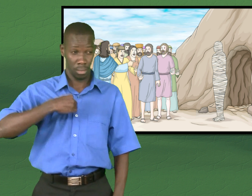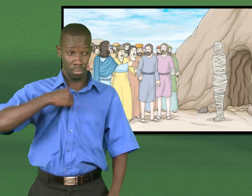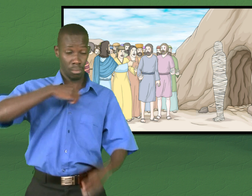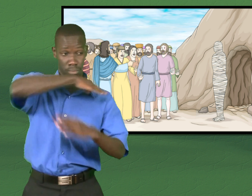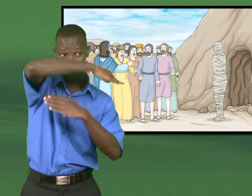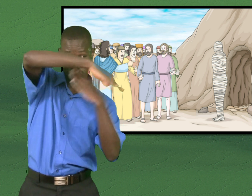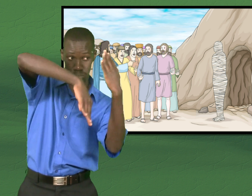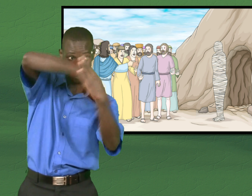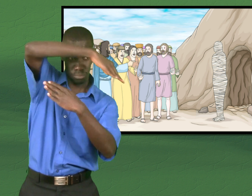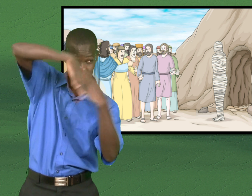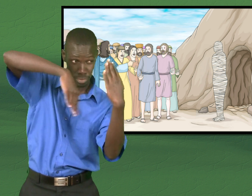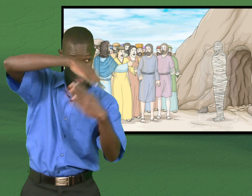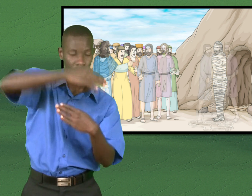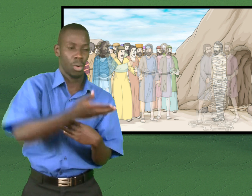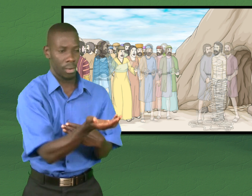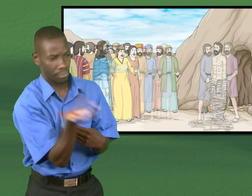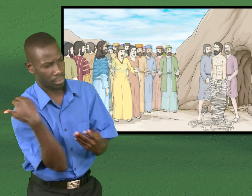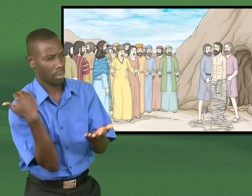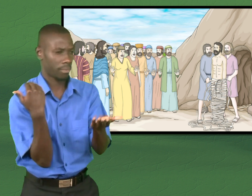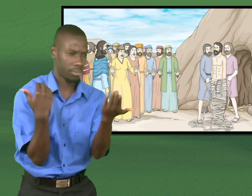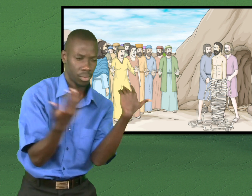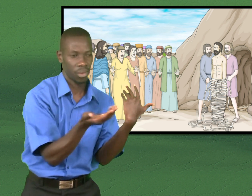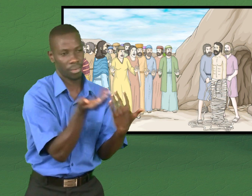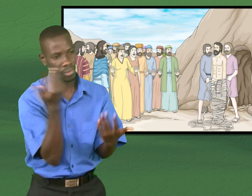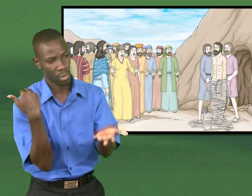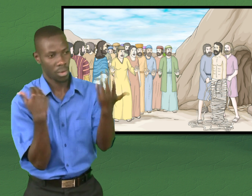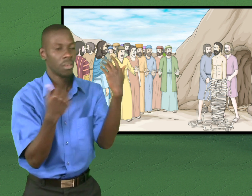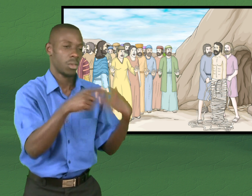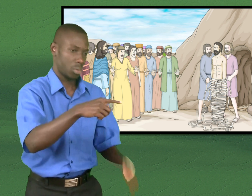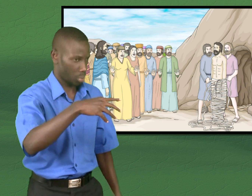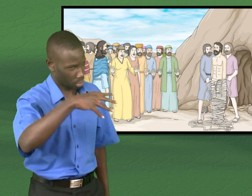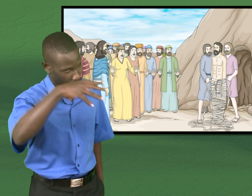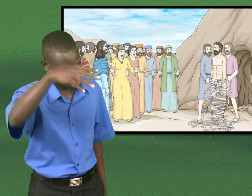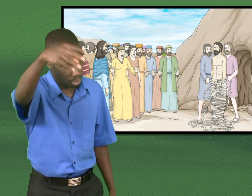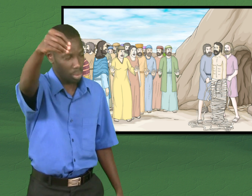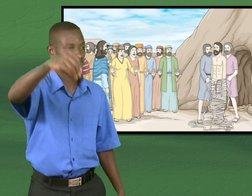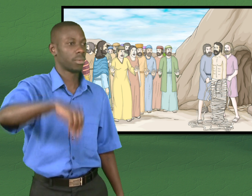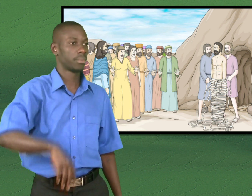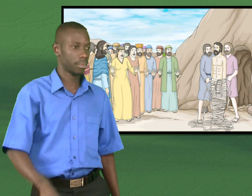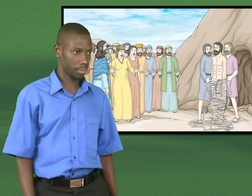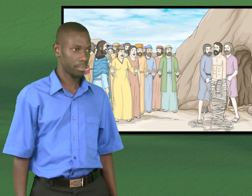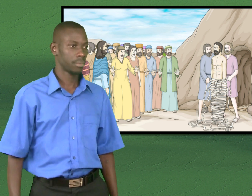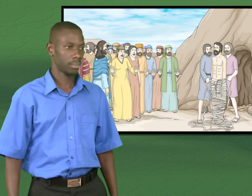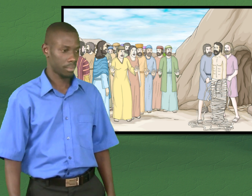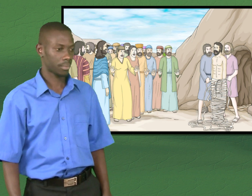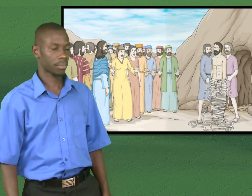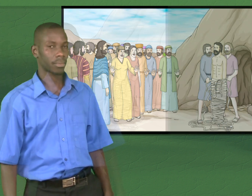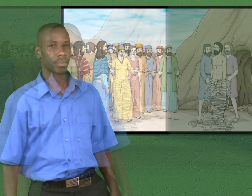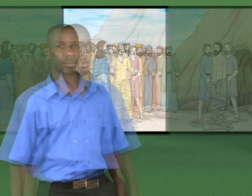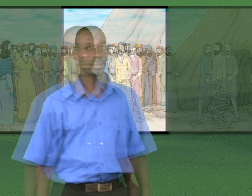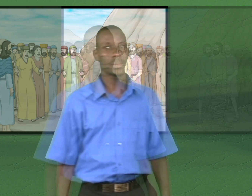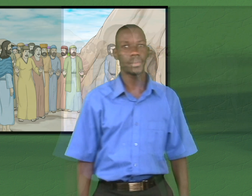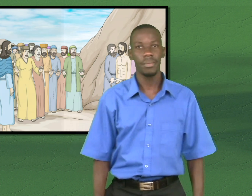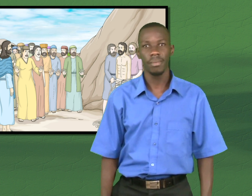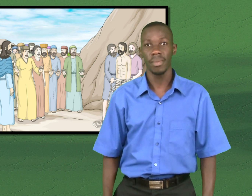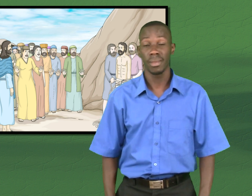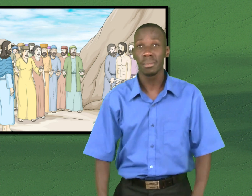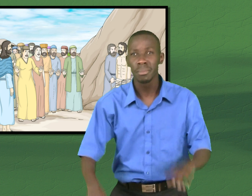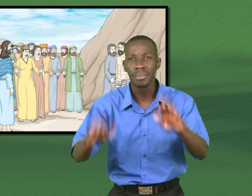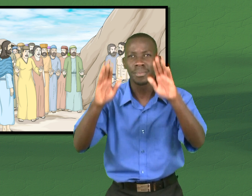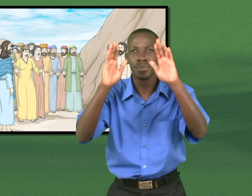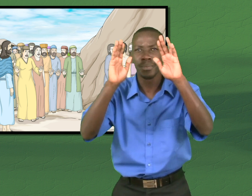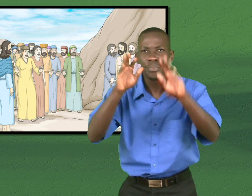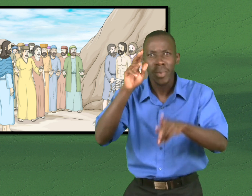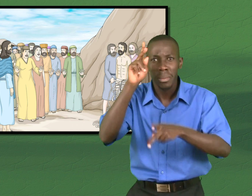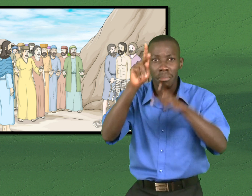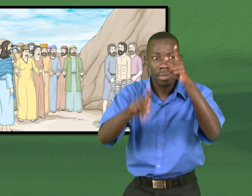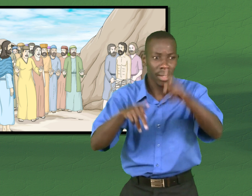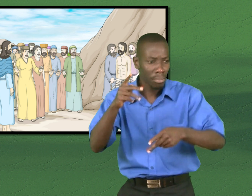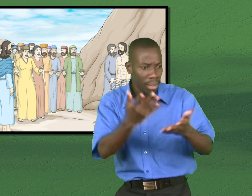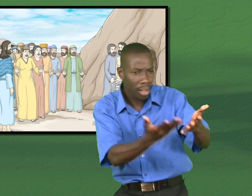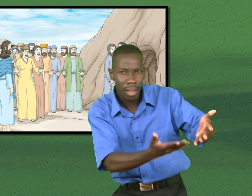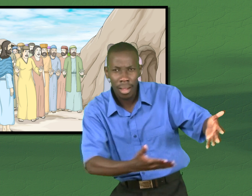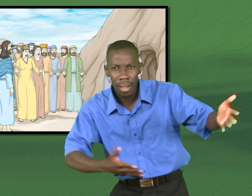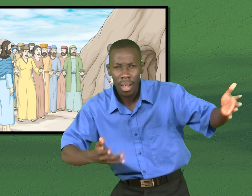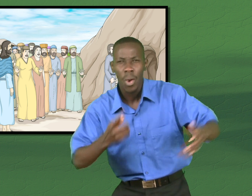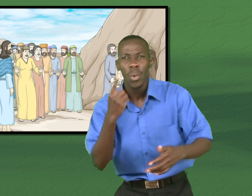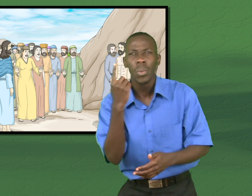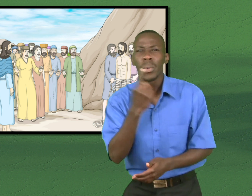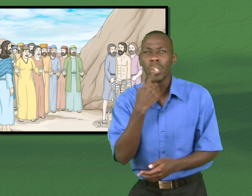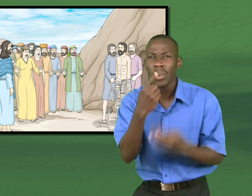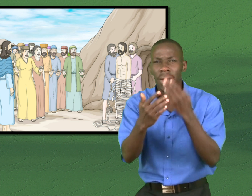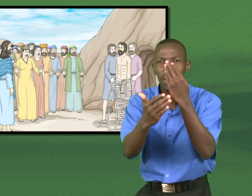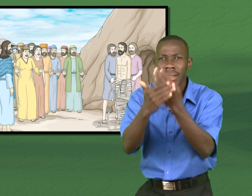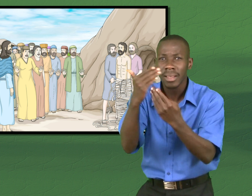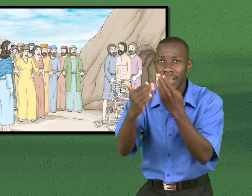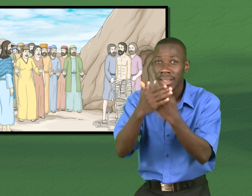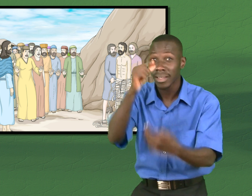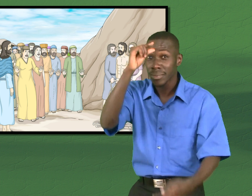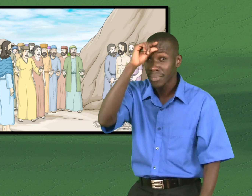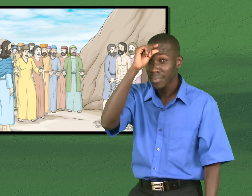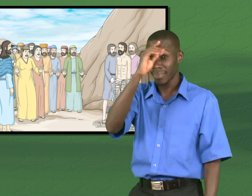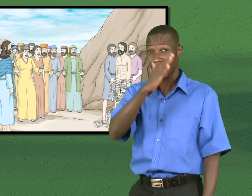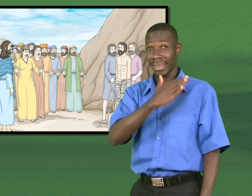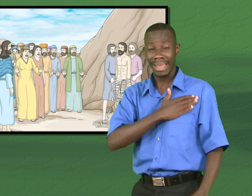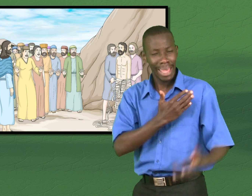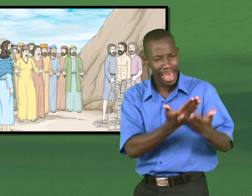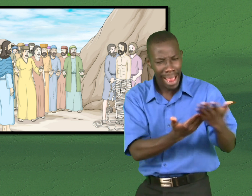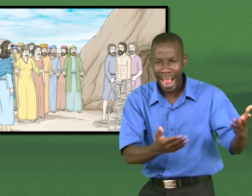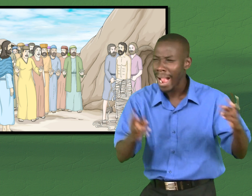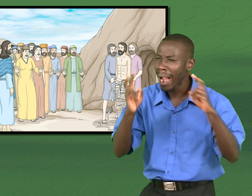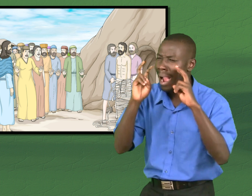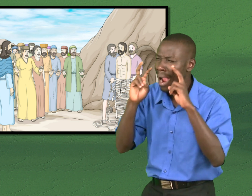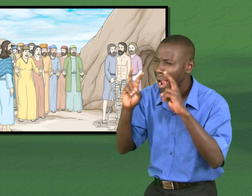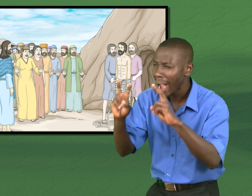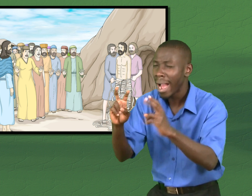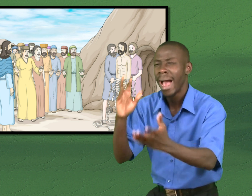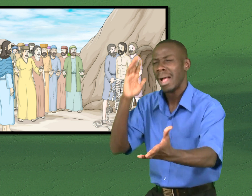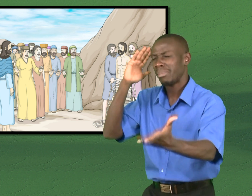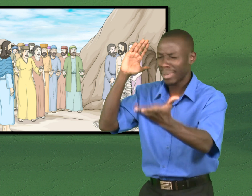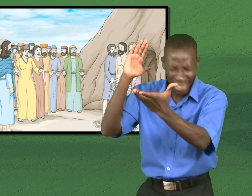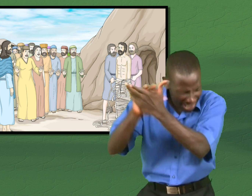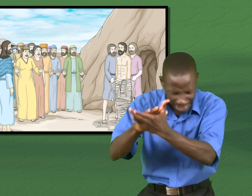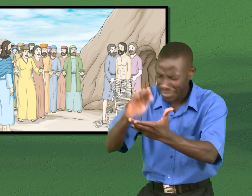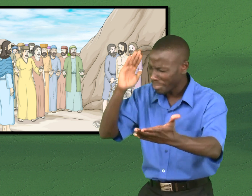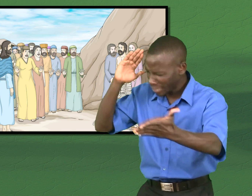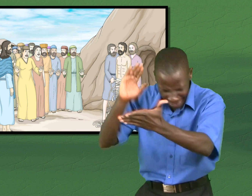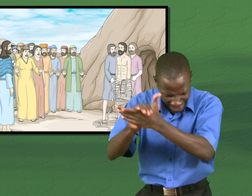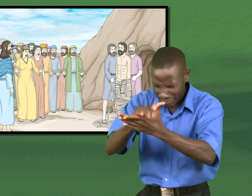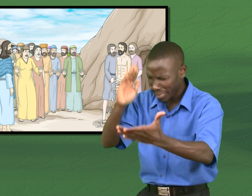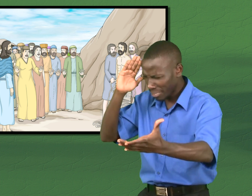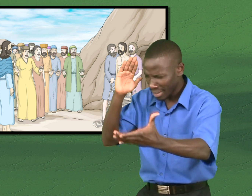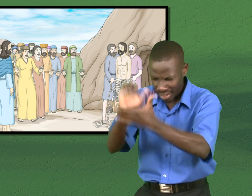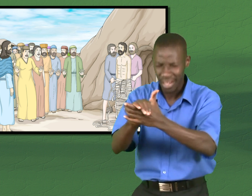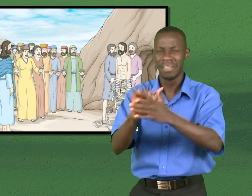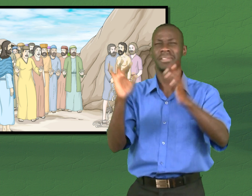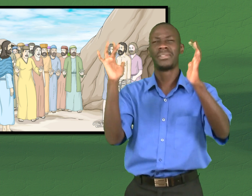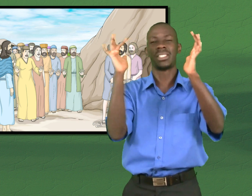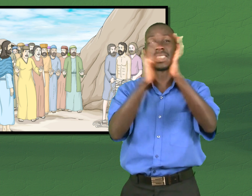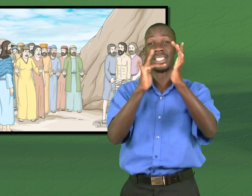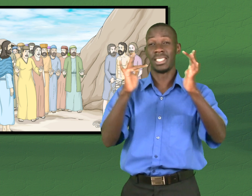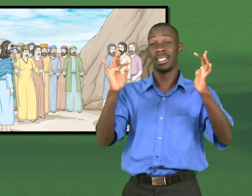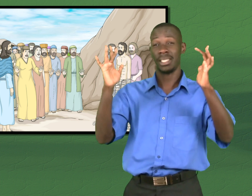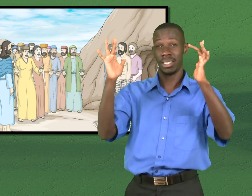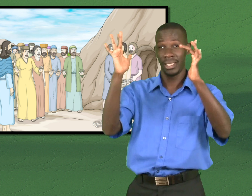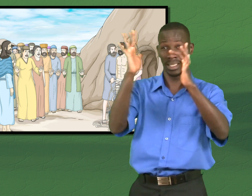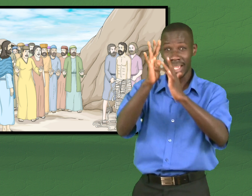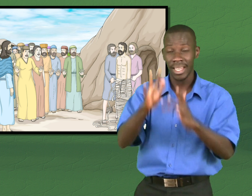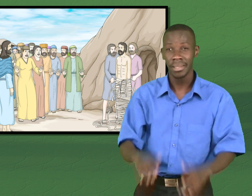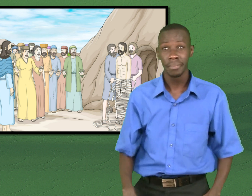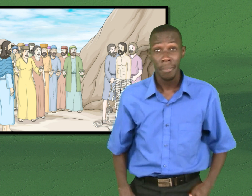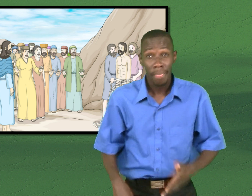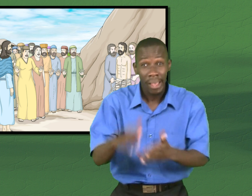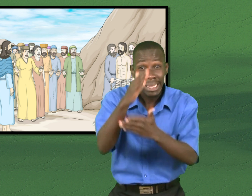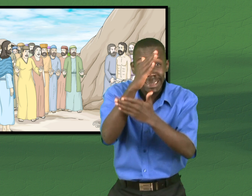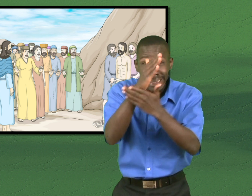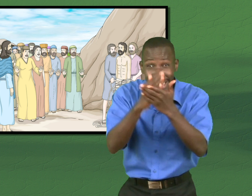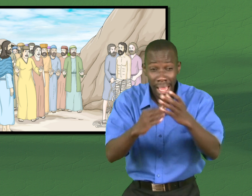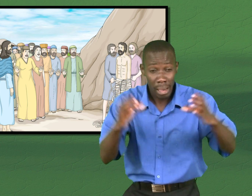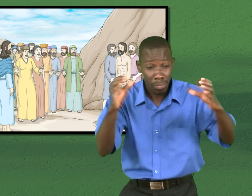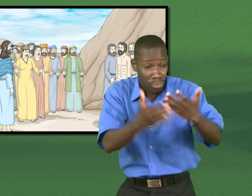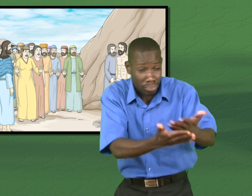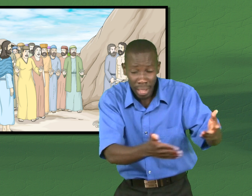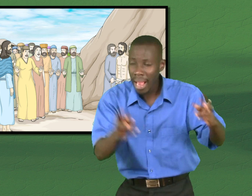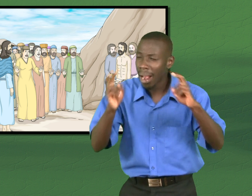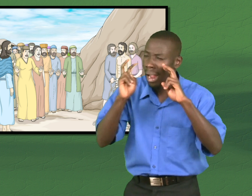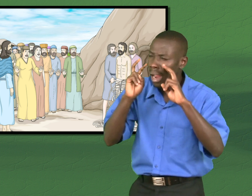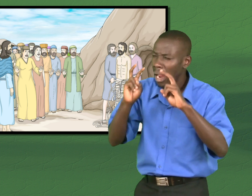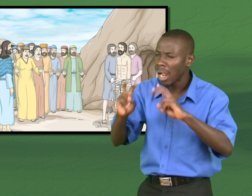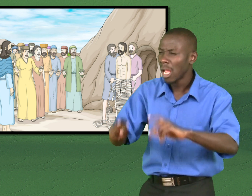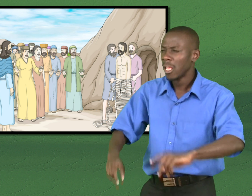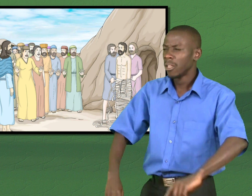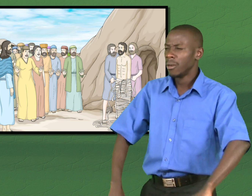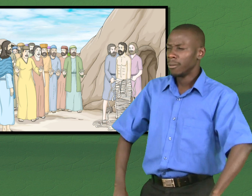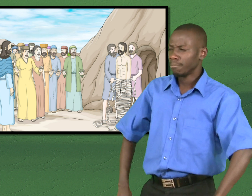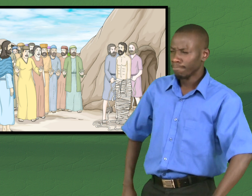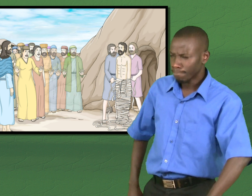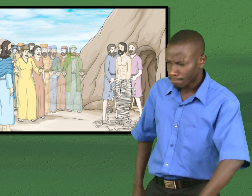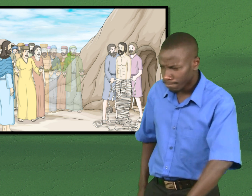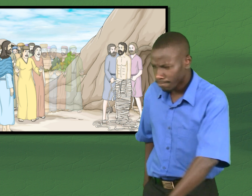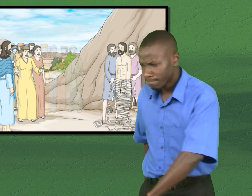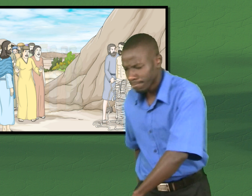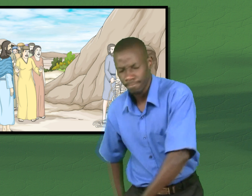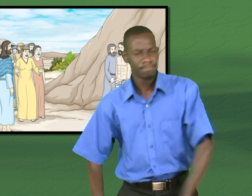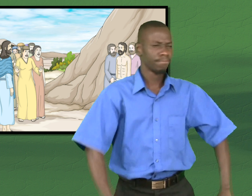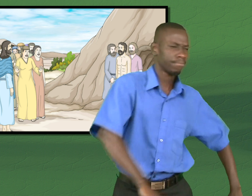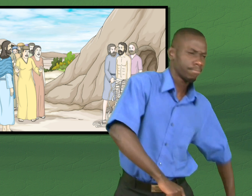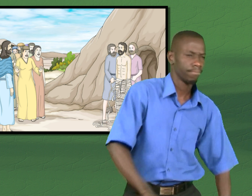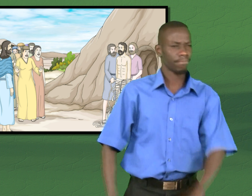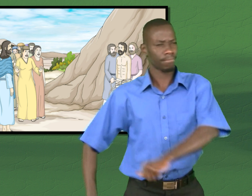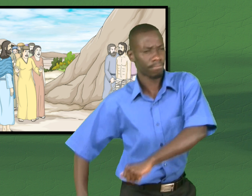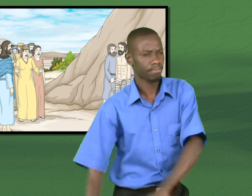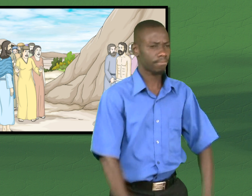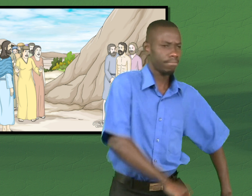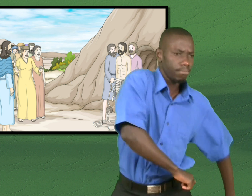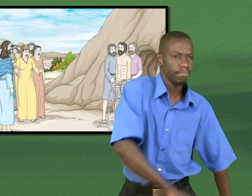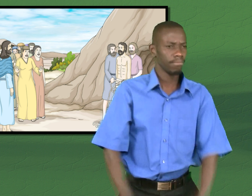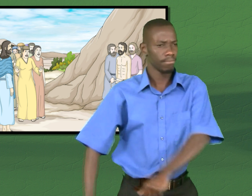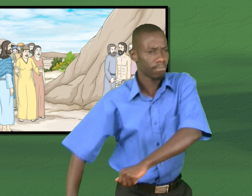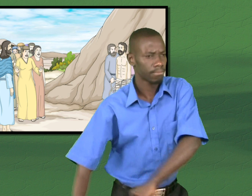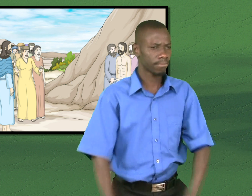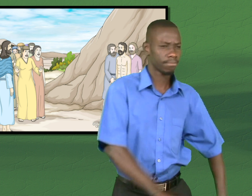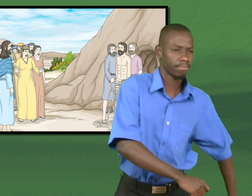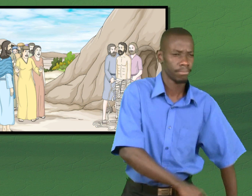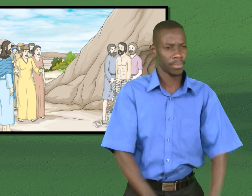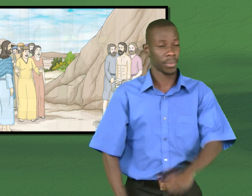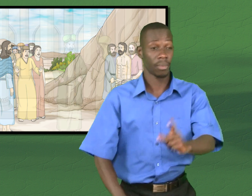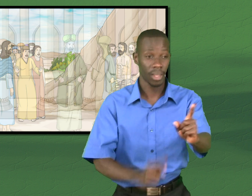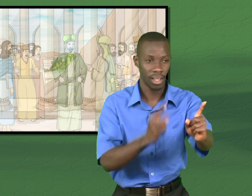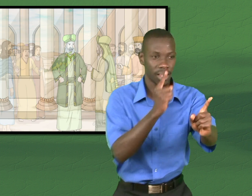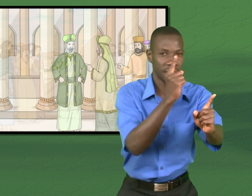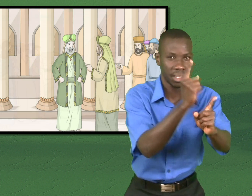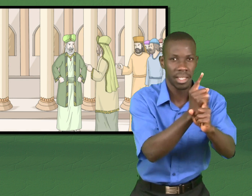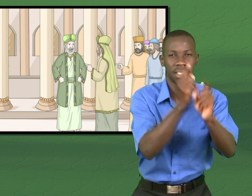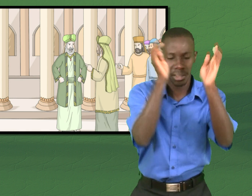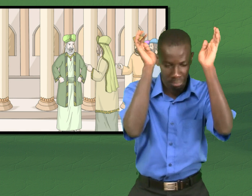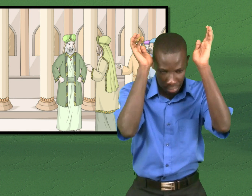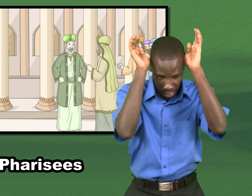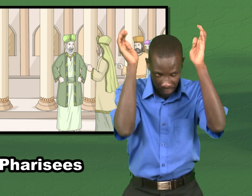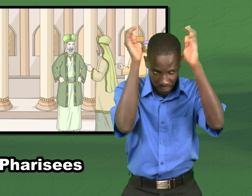“Unwrap him and let him go,” Jesus told them. Therefore many of the Jews who had come to Mary, and had seen what Jesus did, believed in Him.